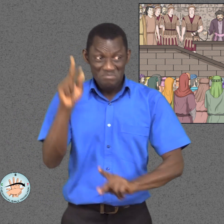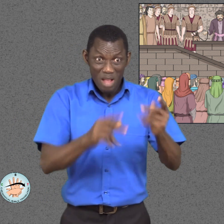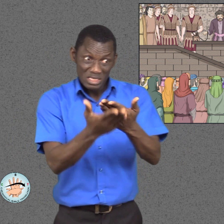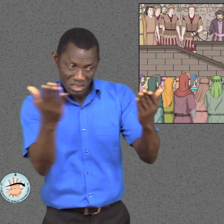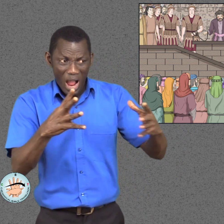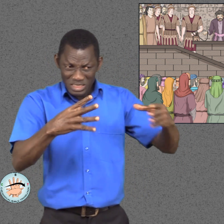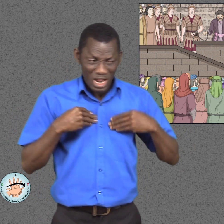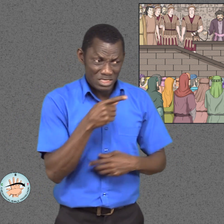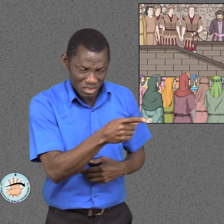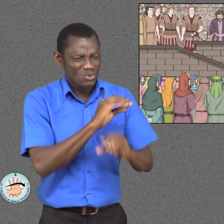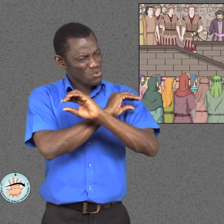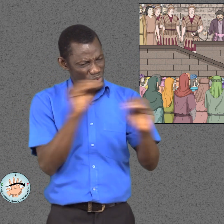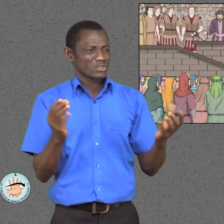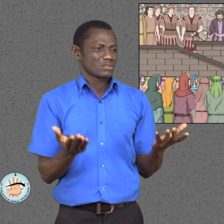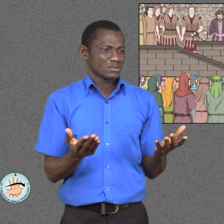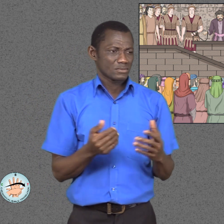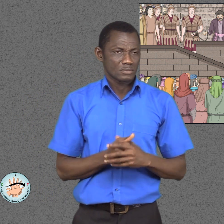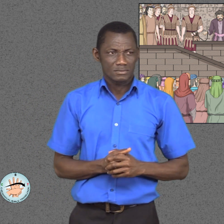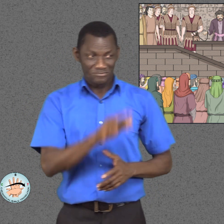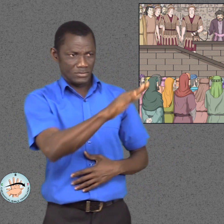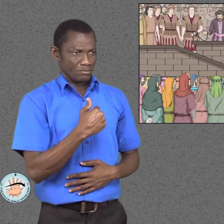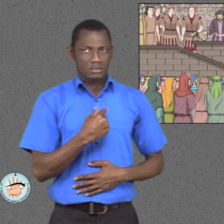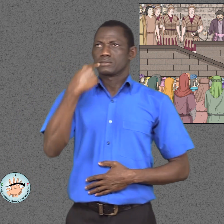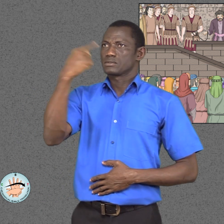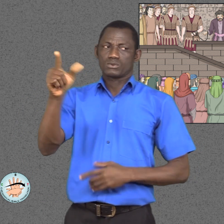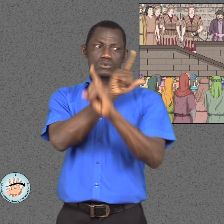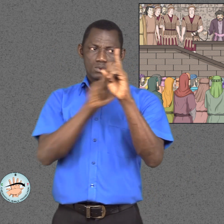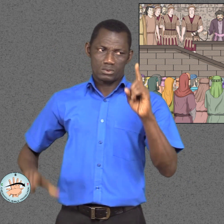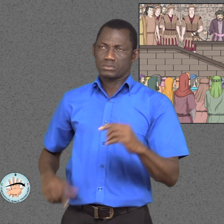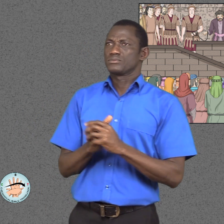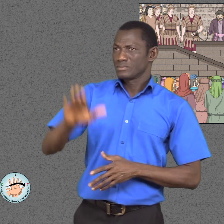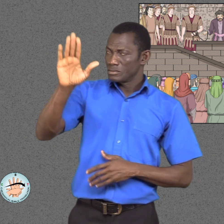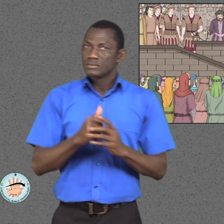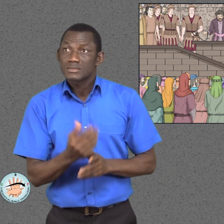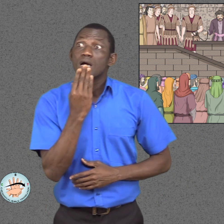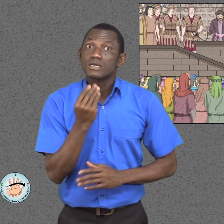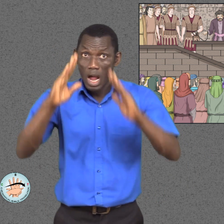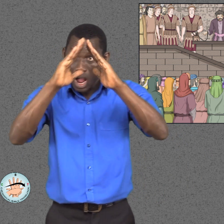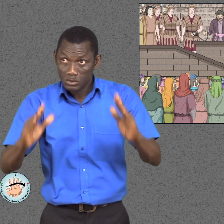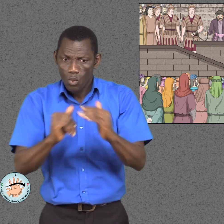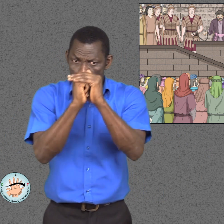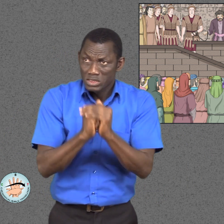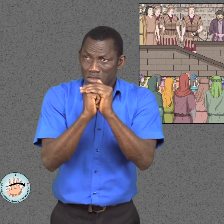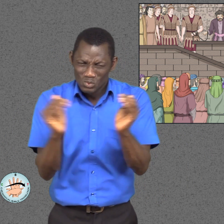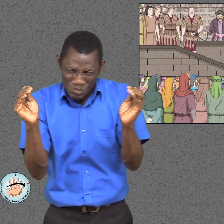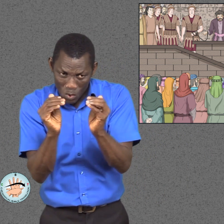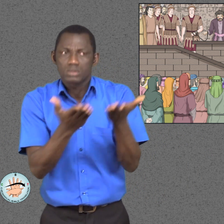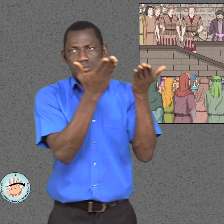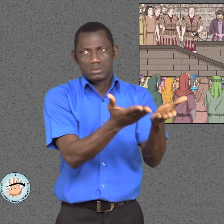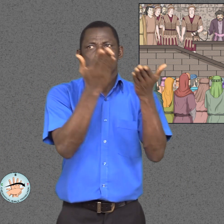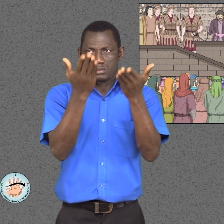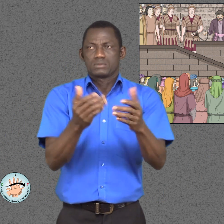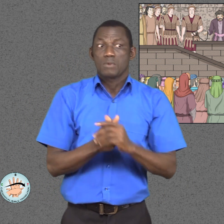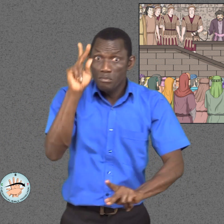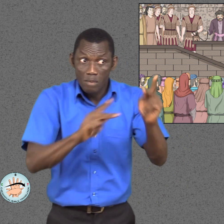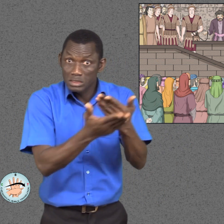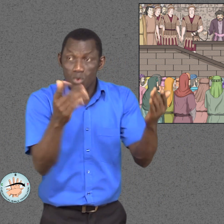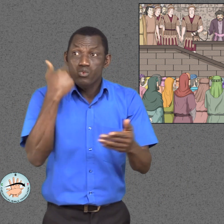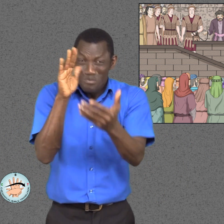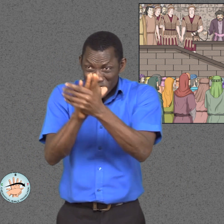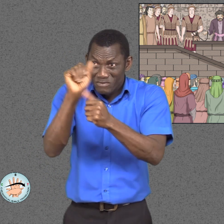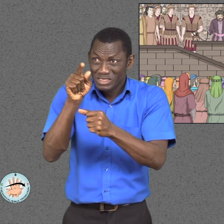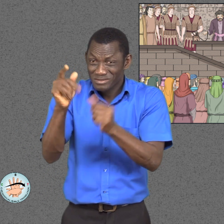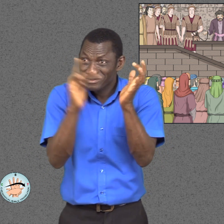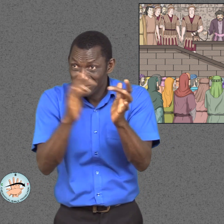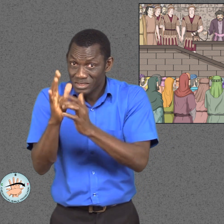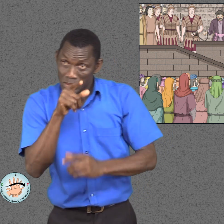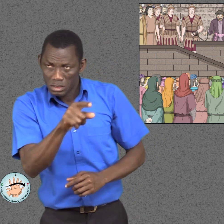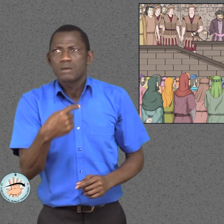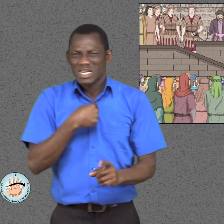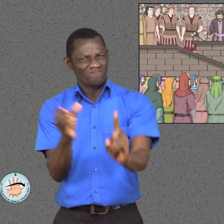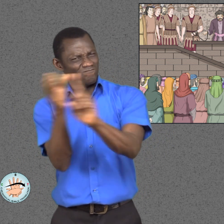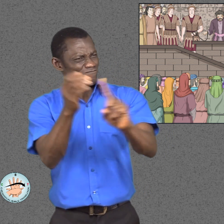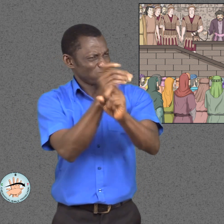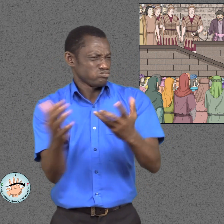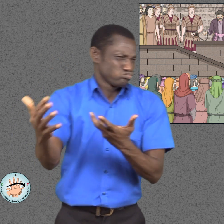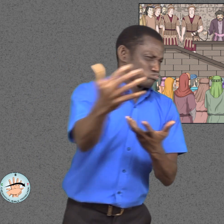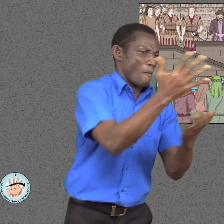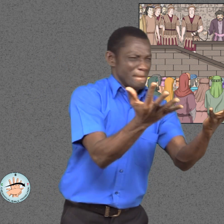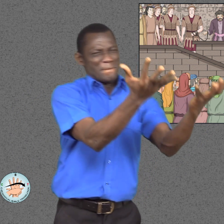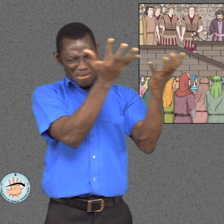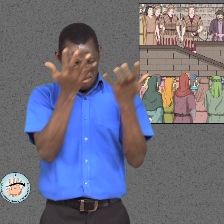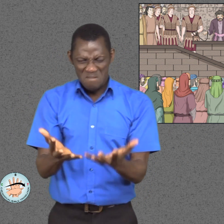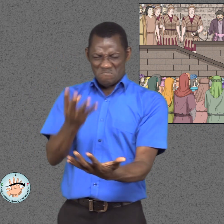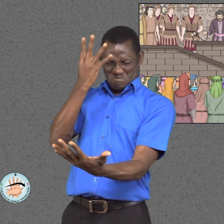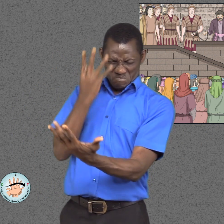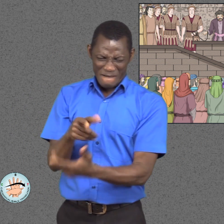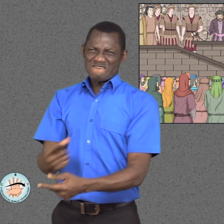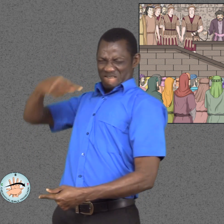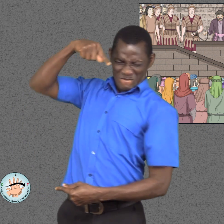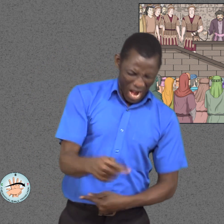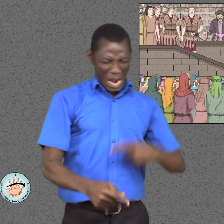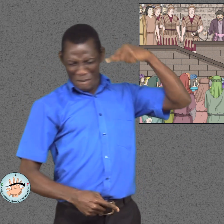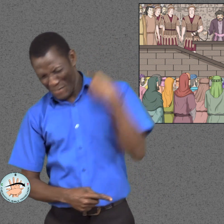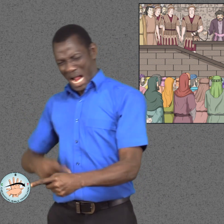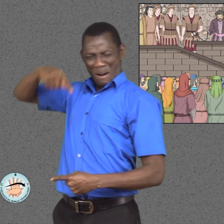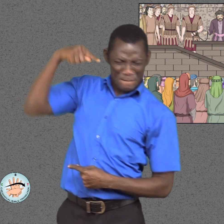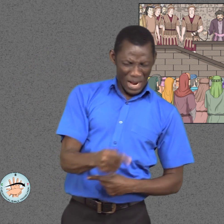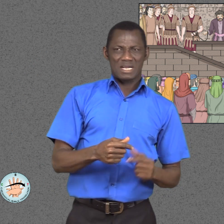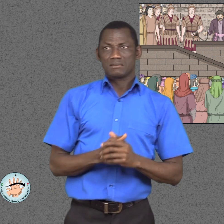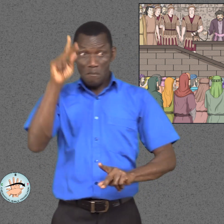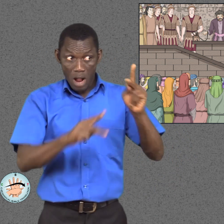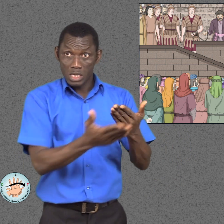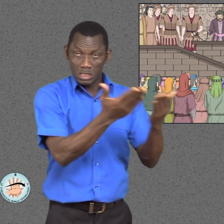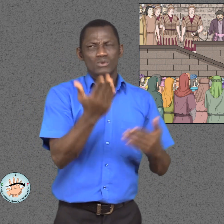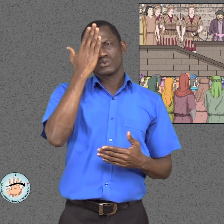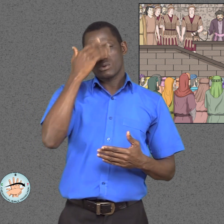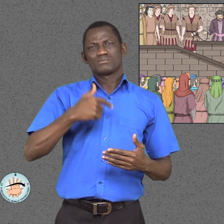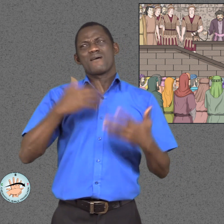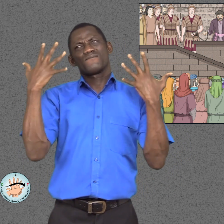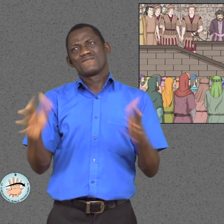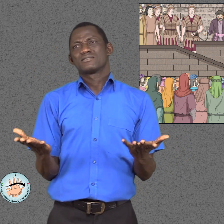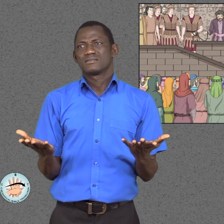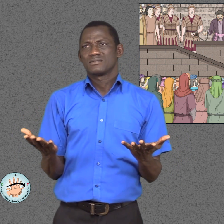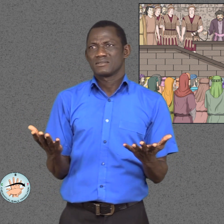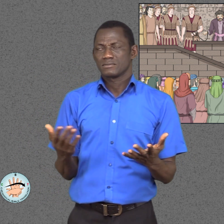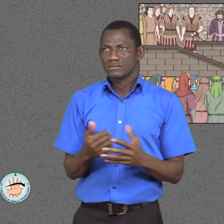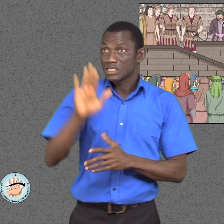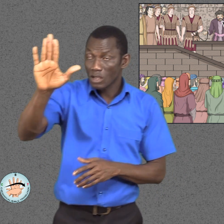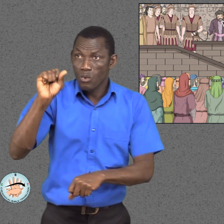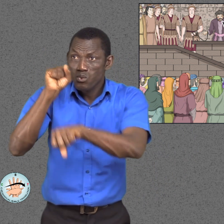‘Lord,’ I answered, ‘they know very well that in one synagogue after another I imprisoned and beat those who believed in You.